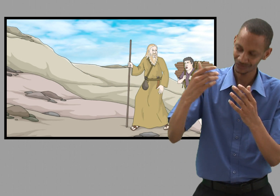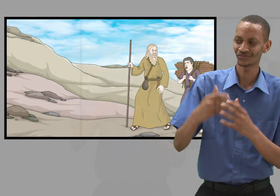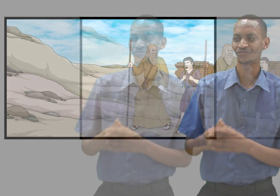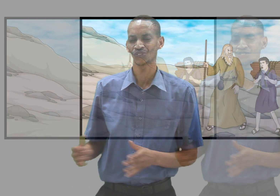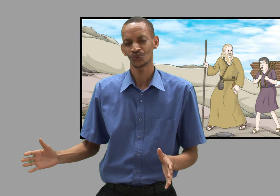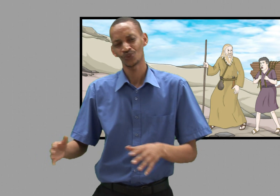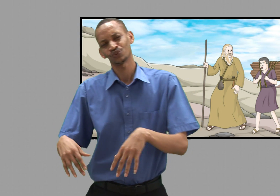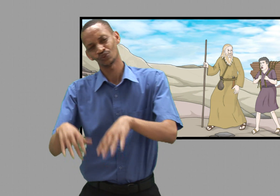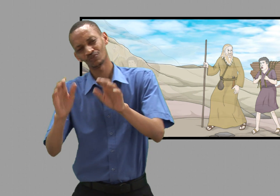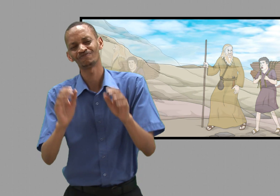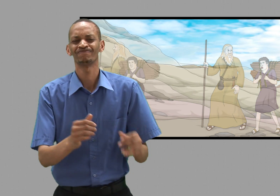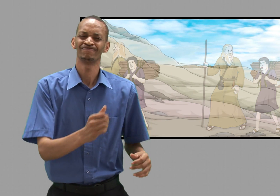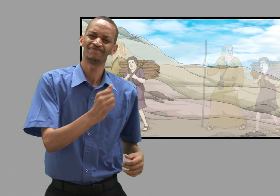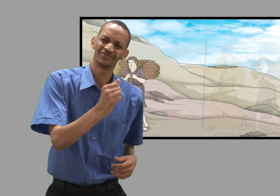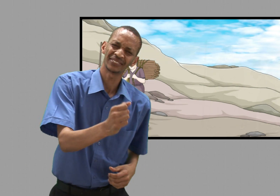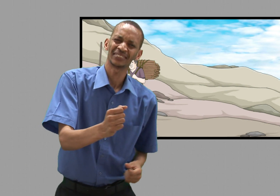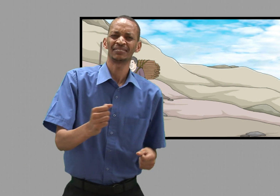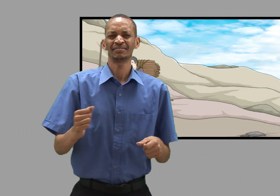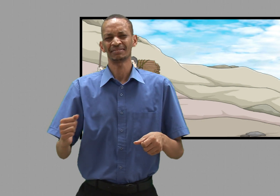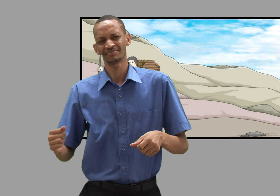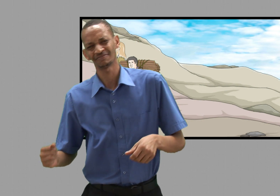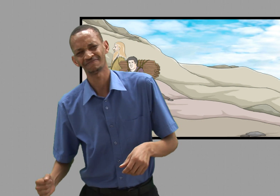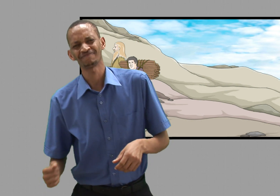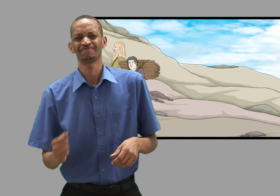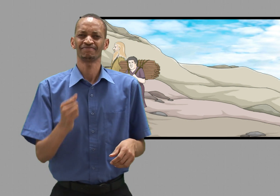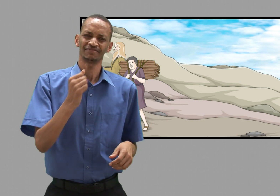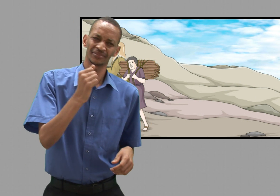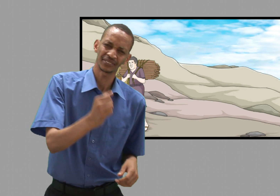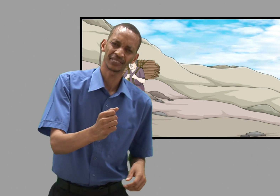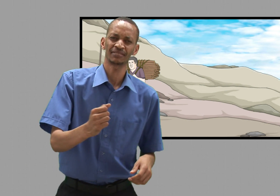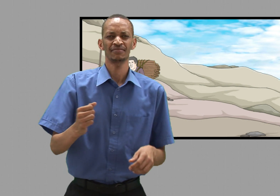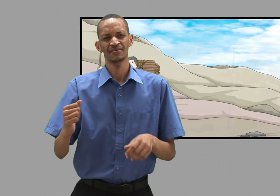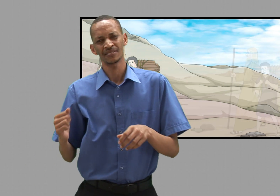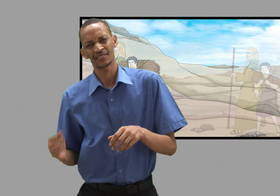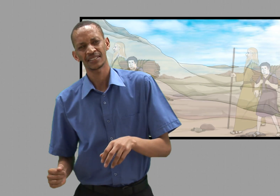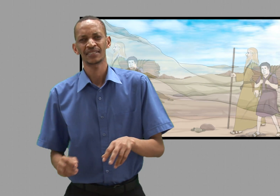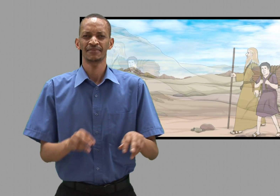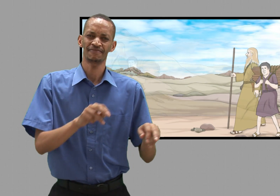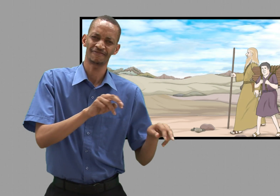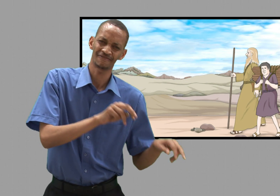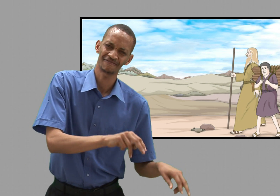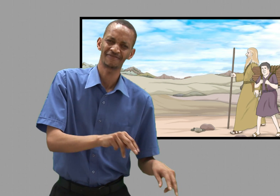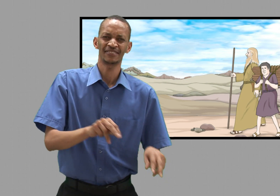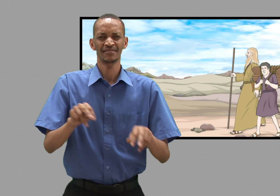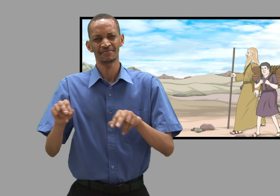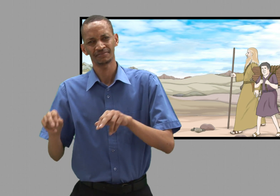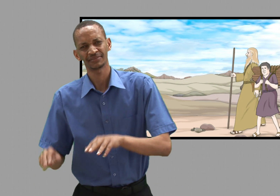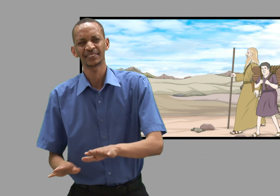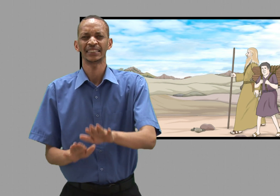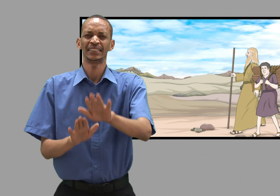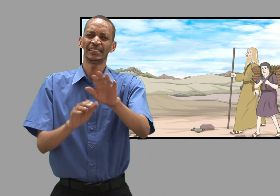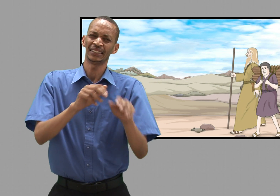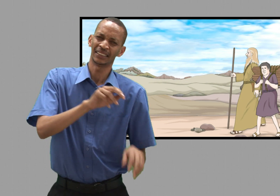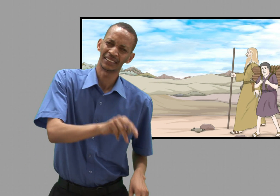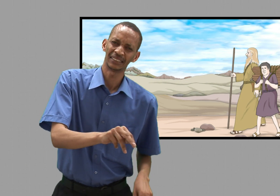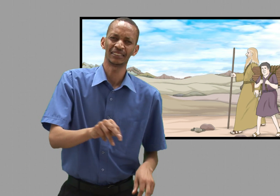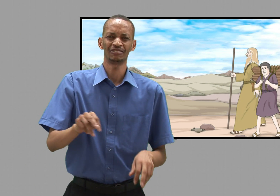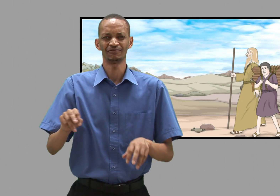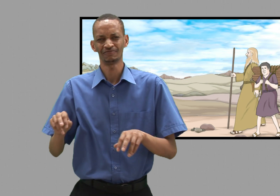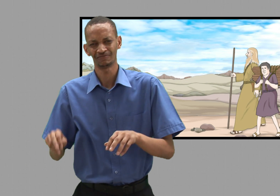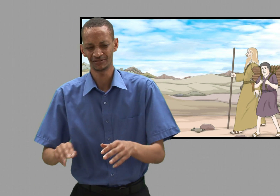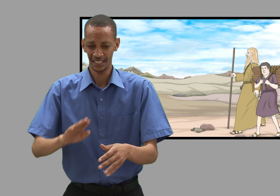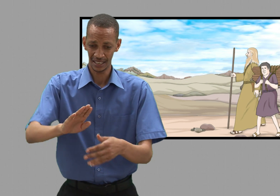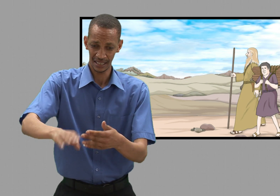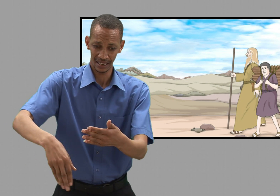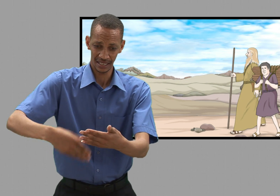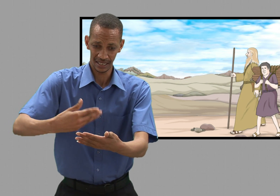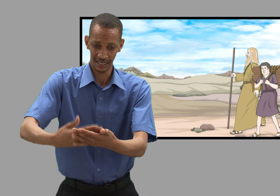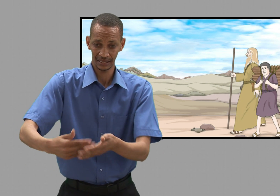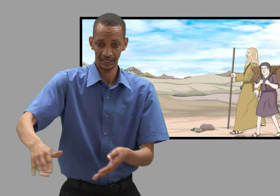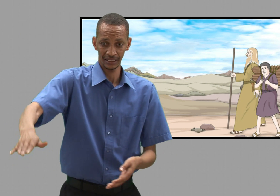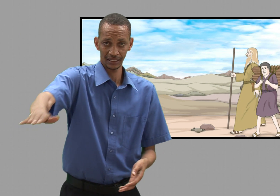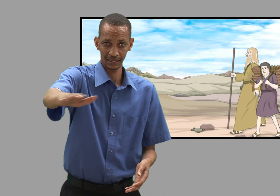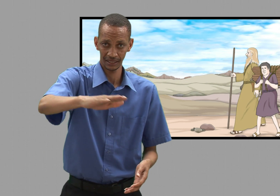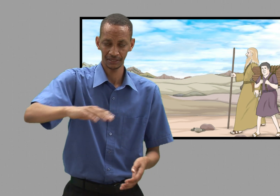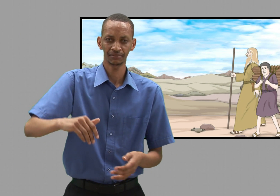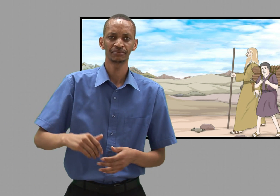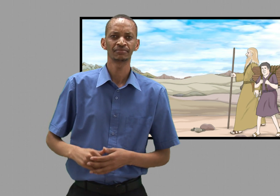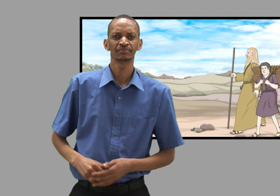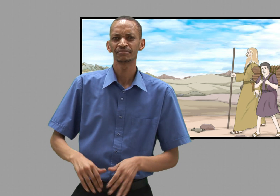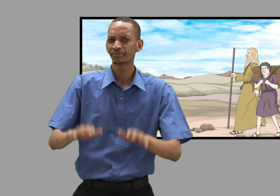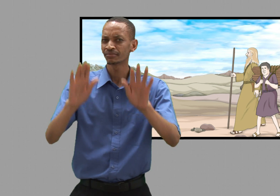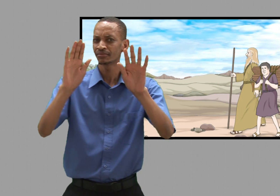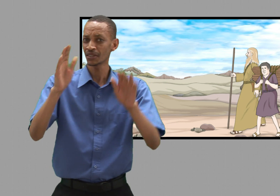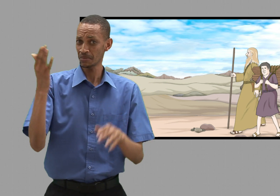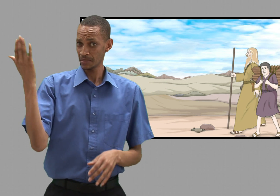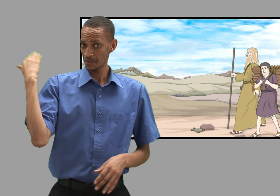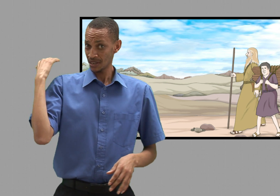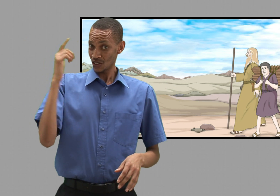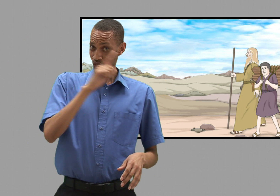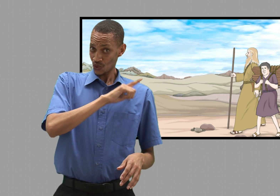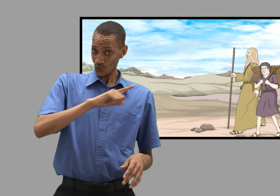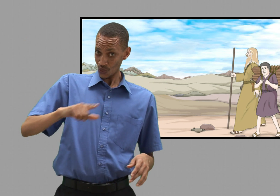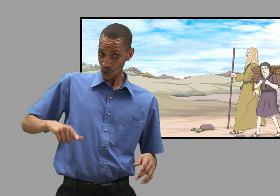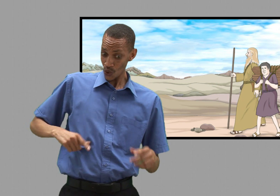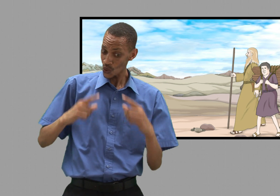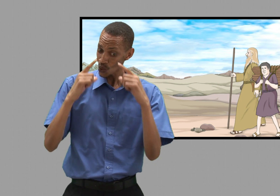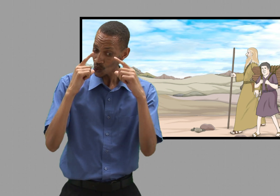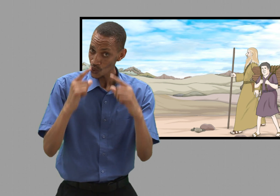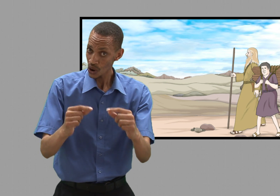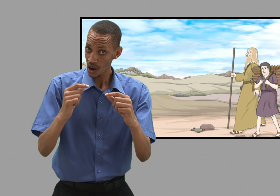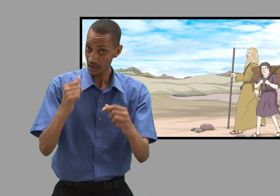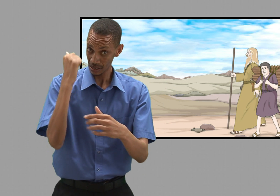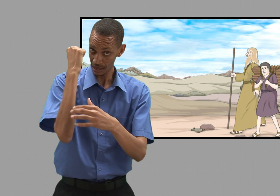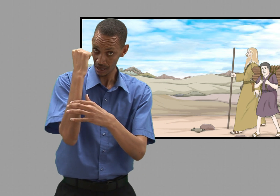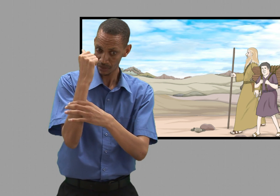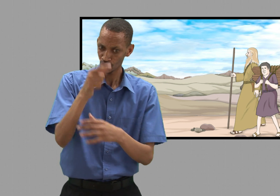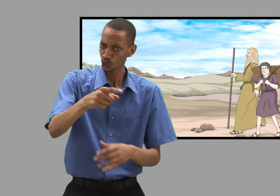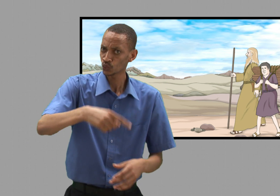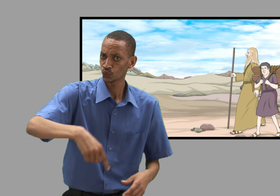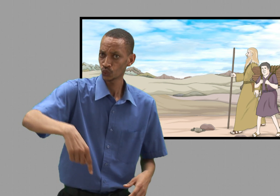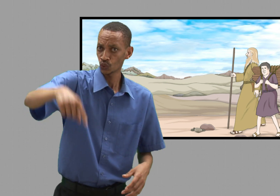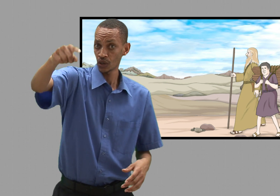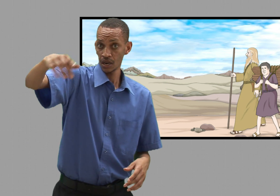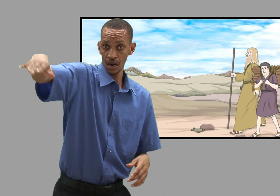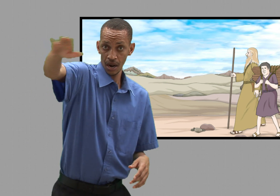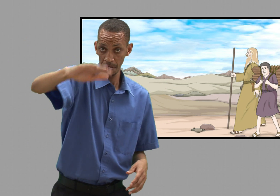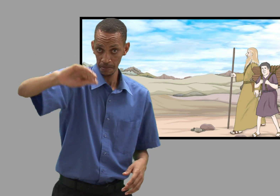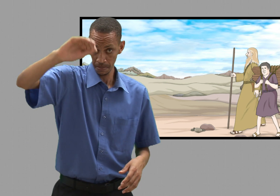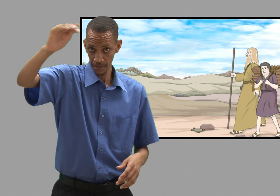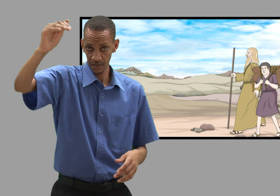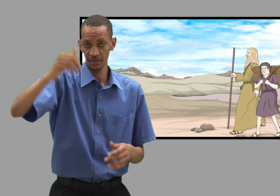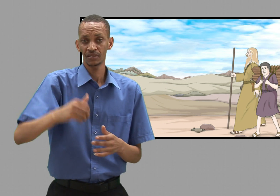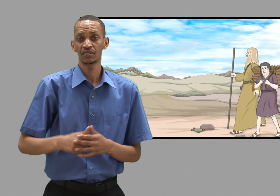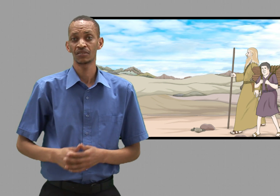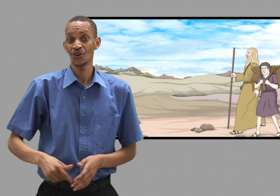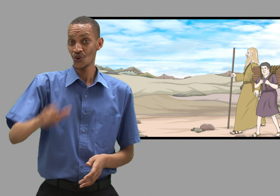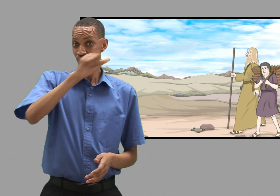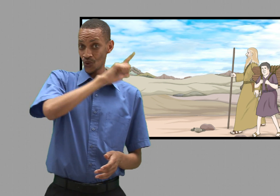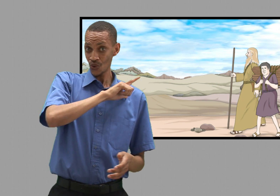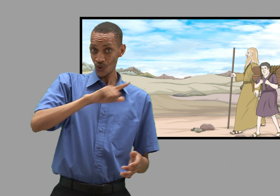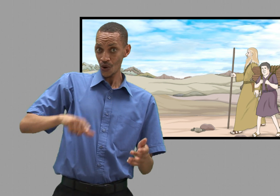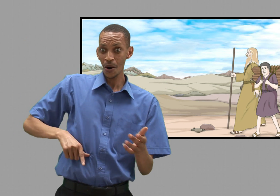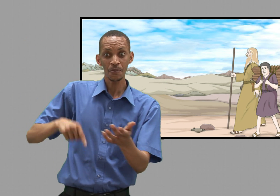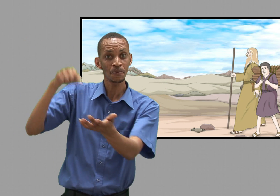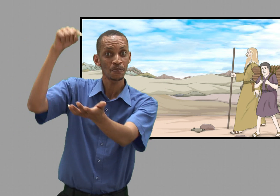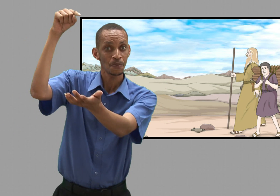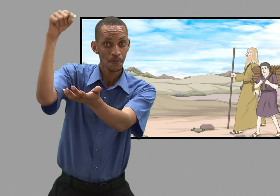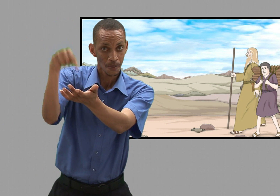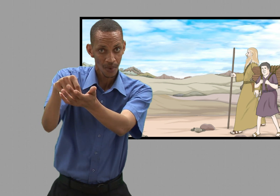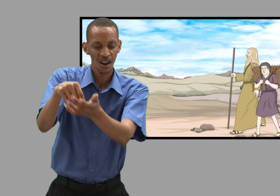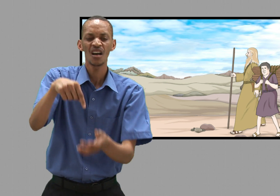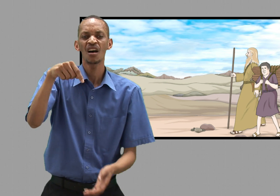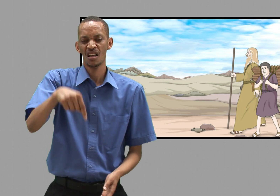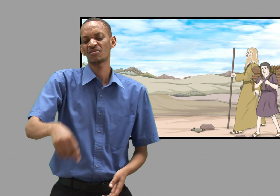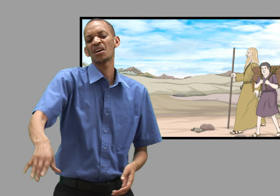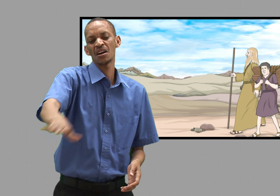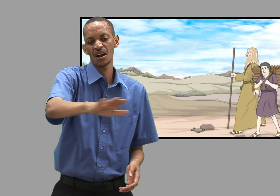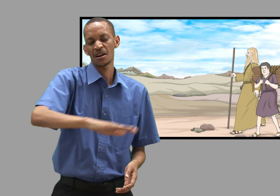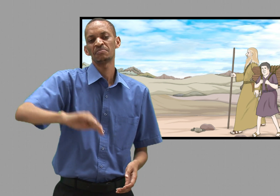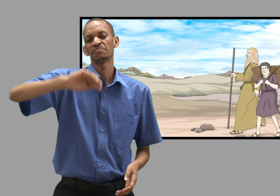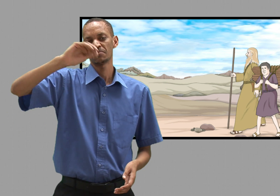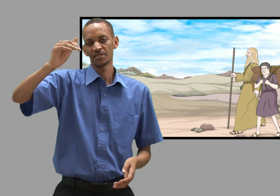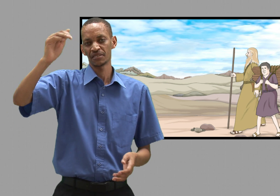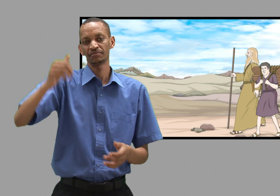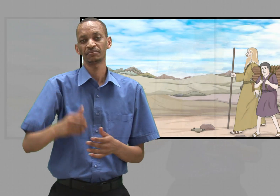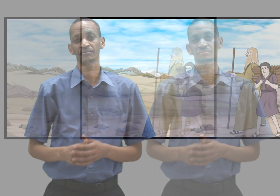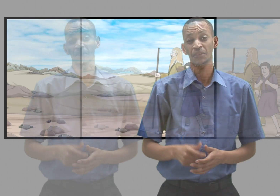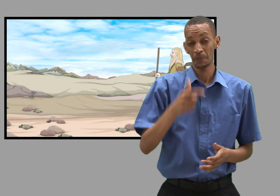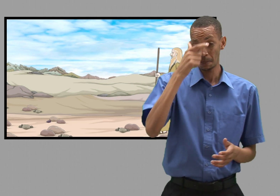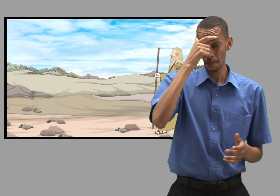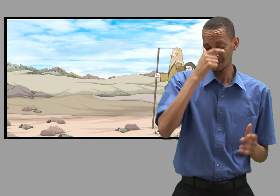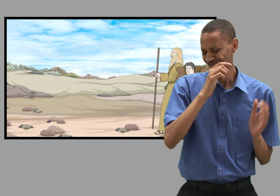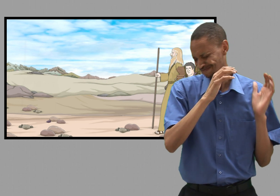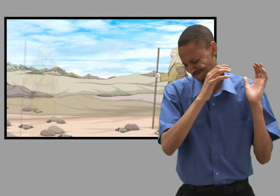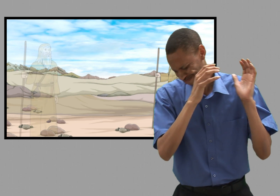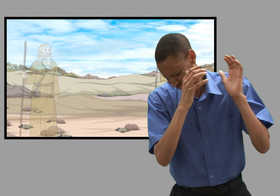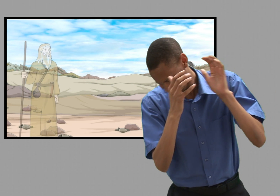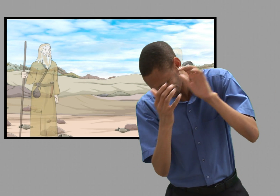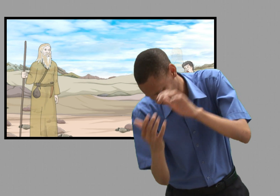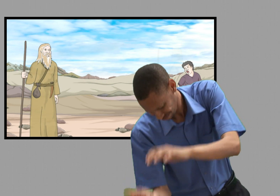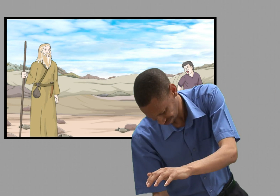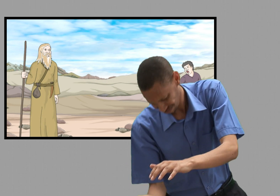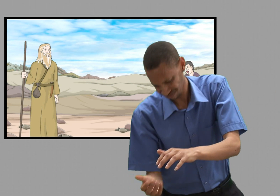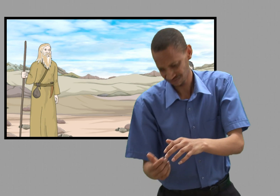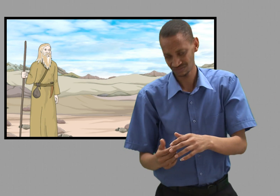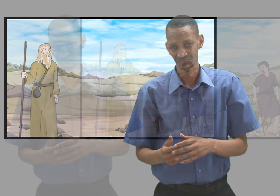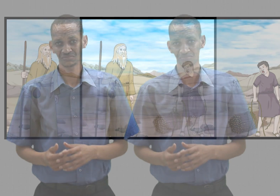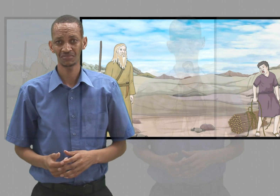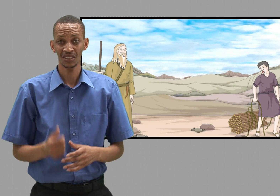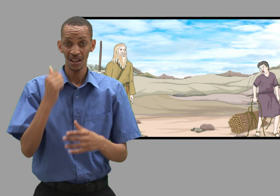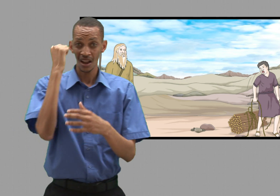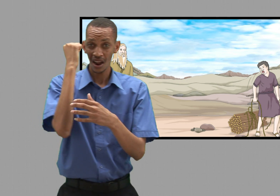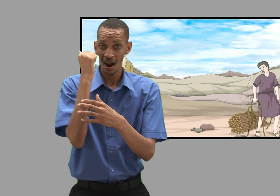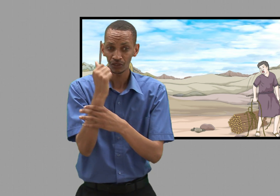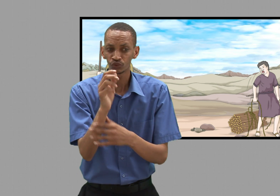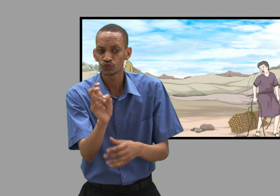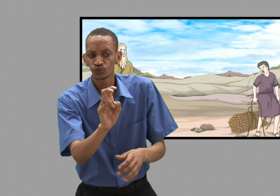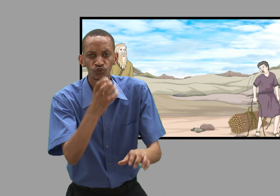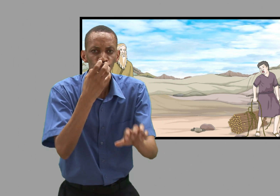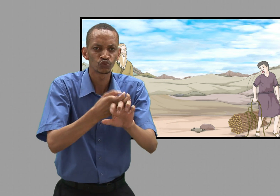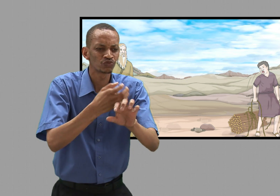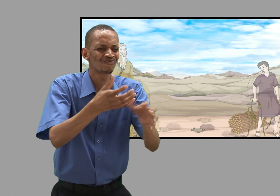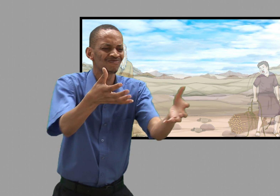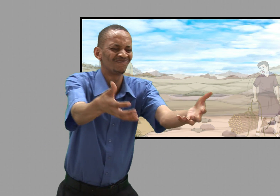And the two walked on together.